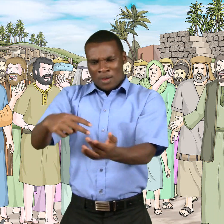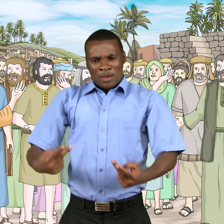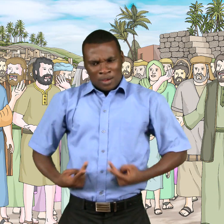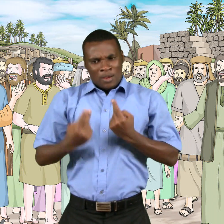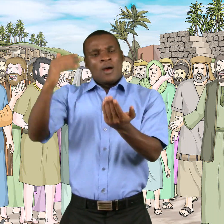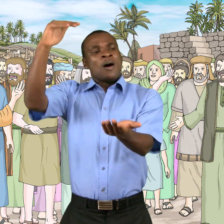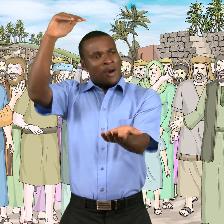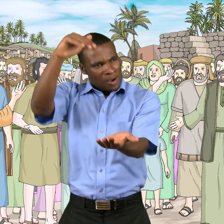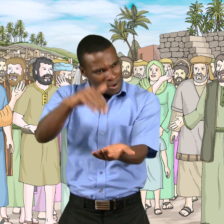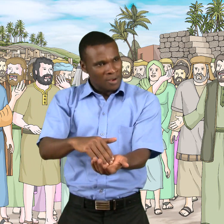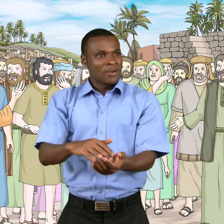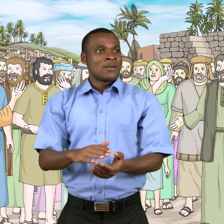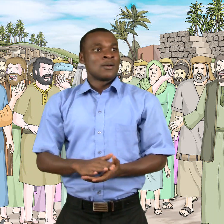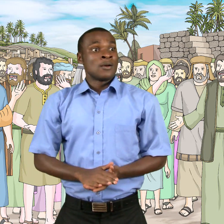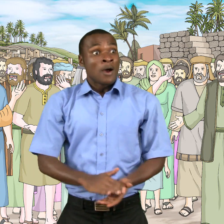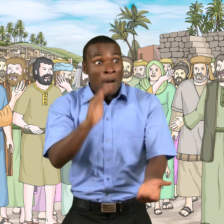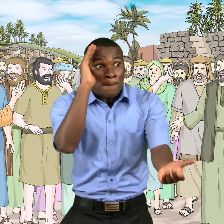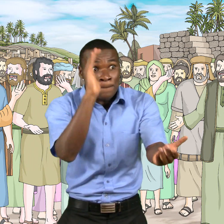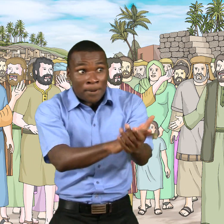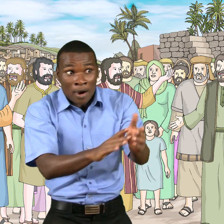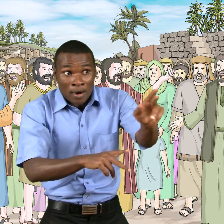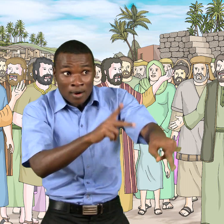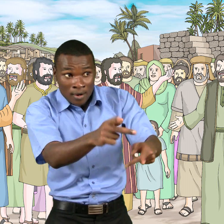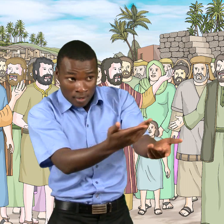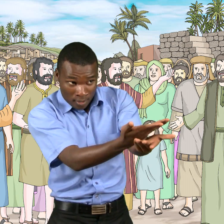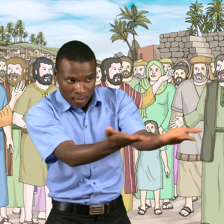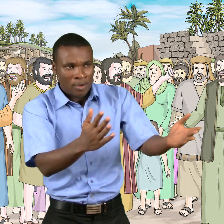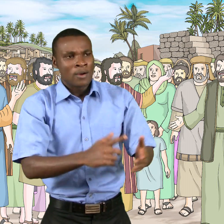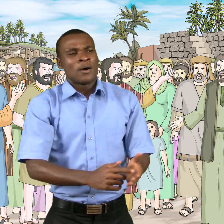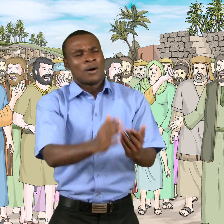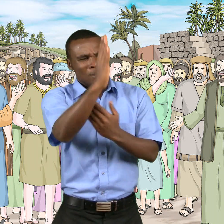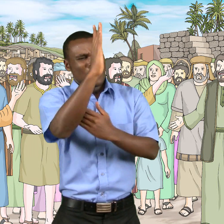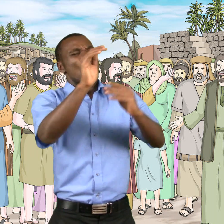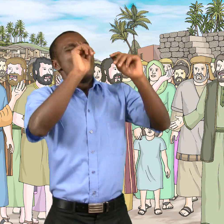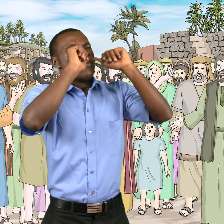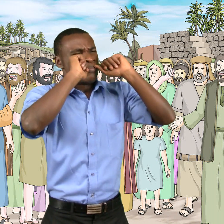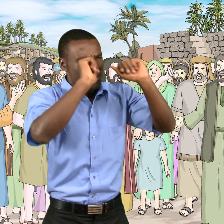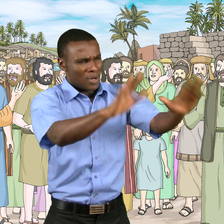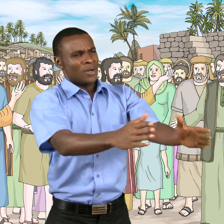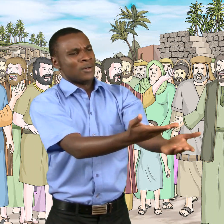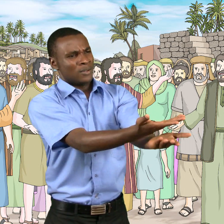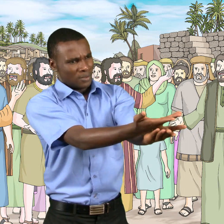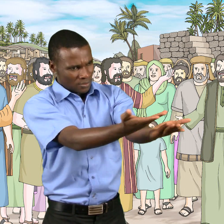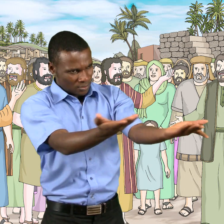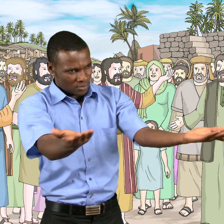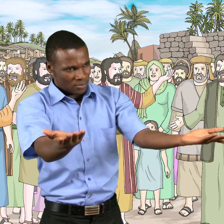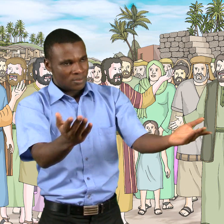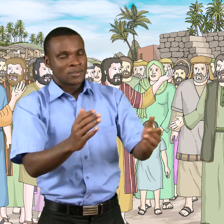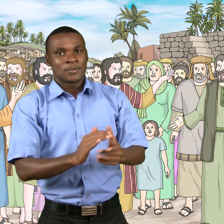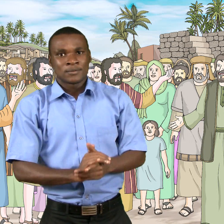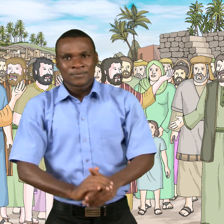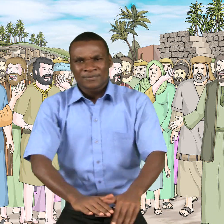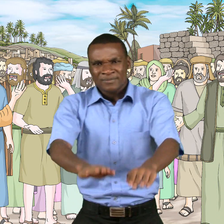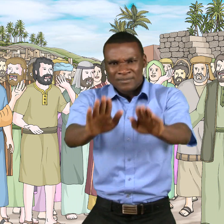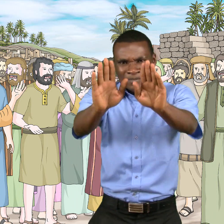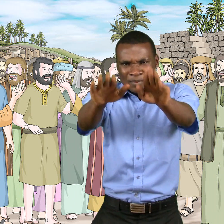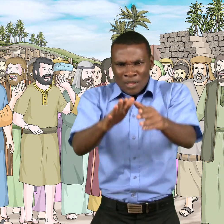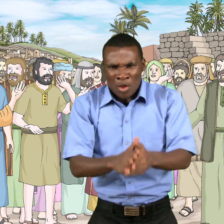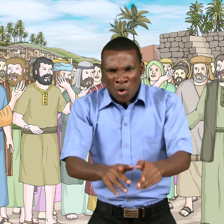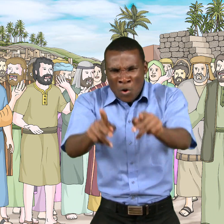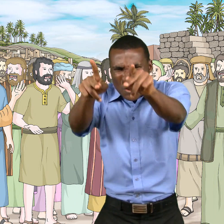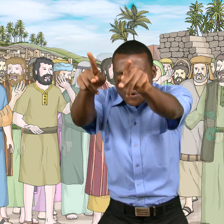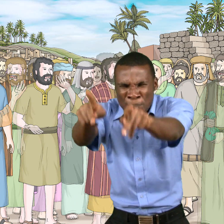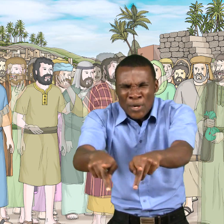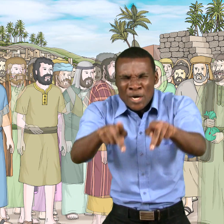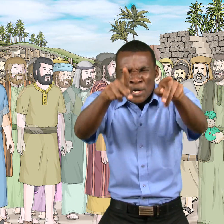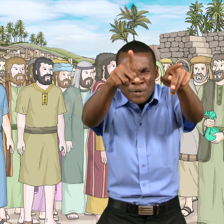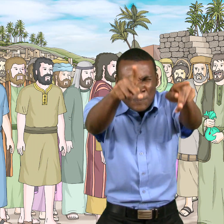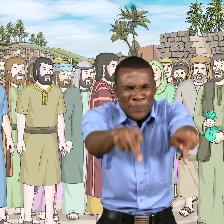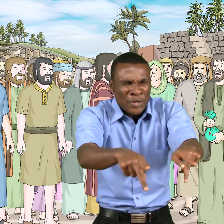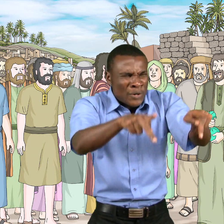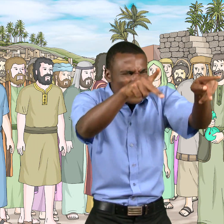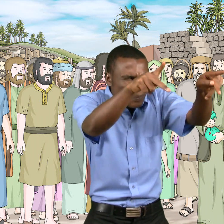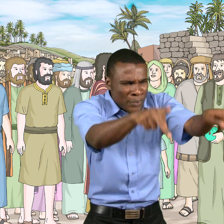And abundant grace was upon them all.